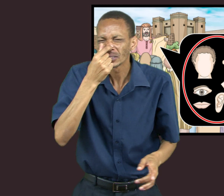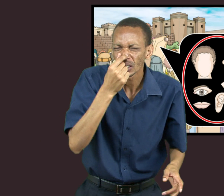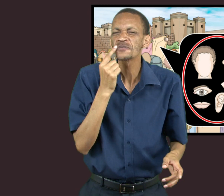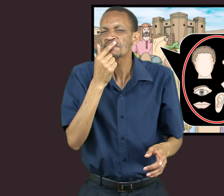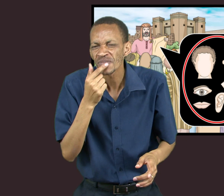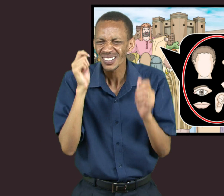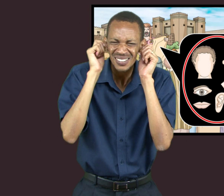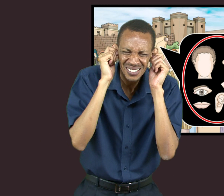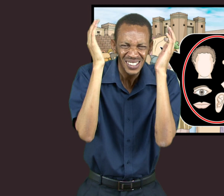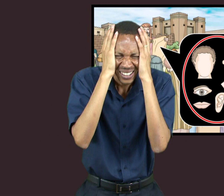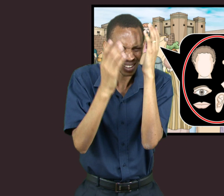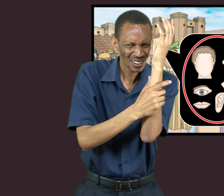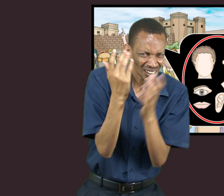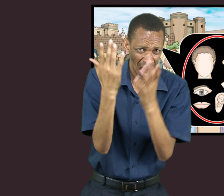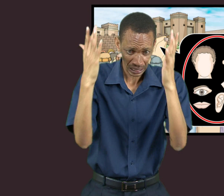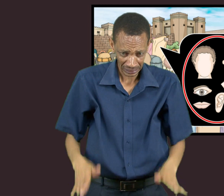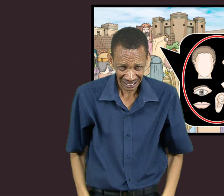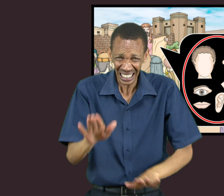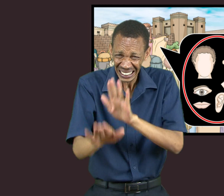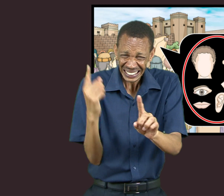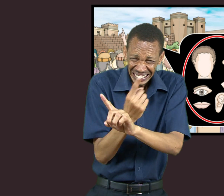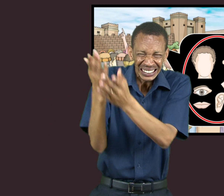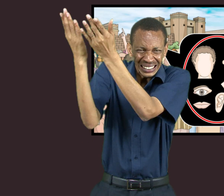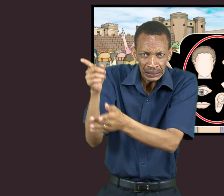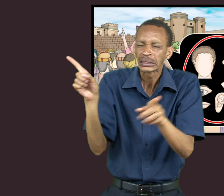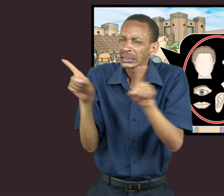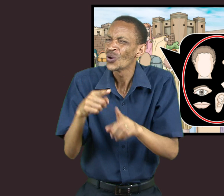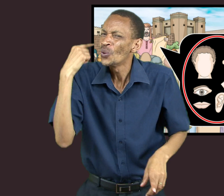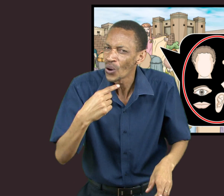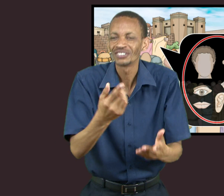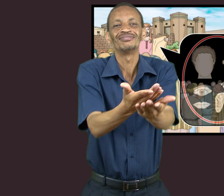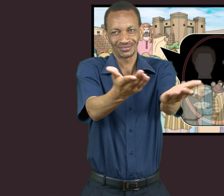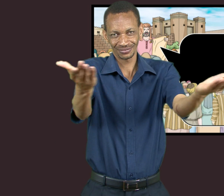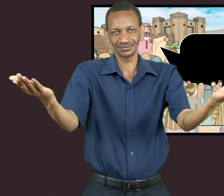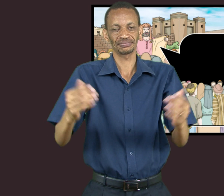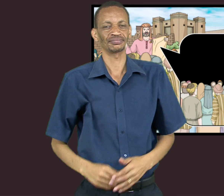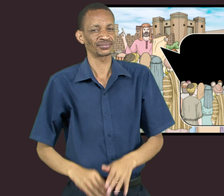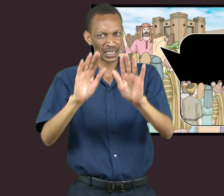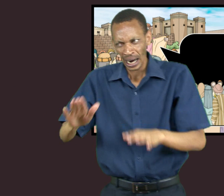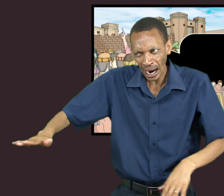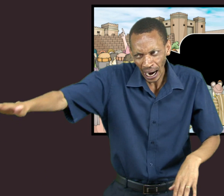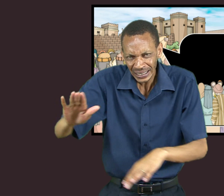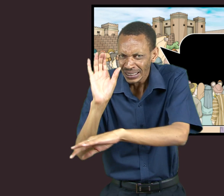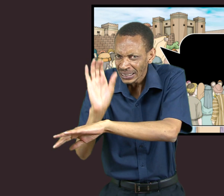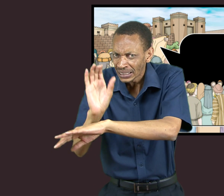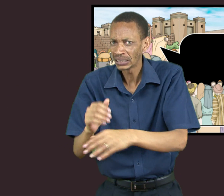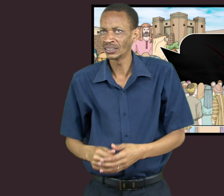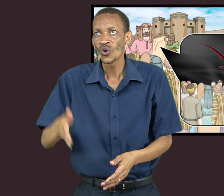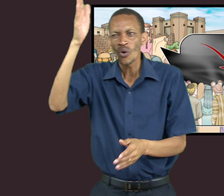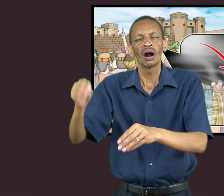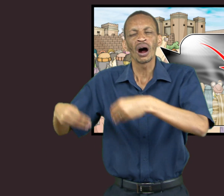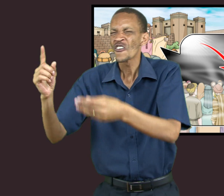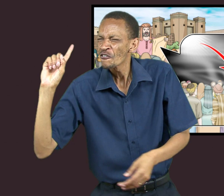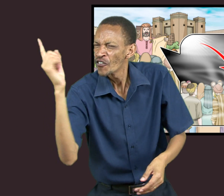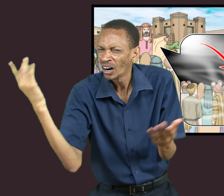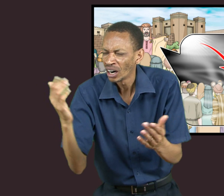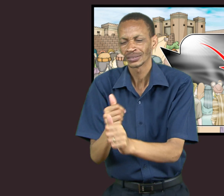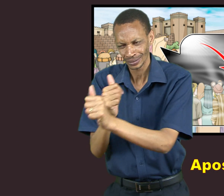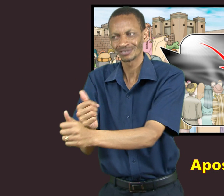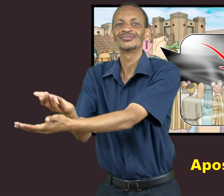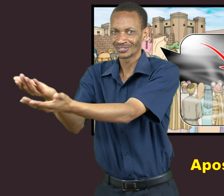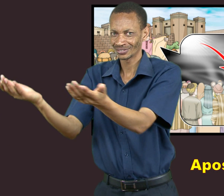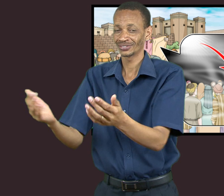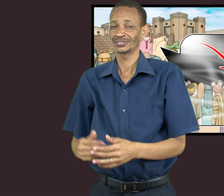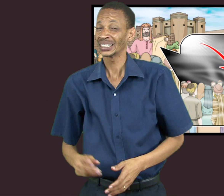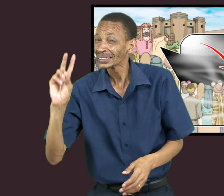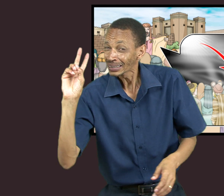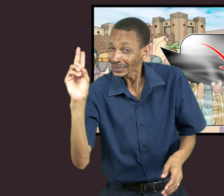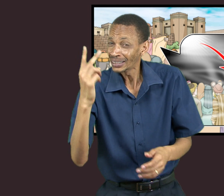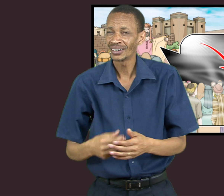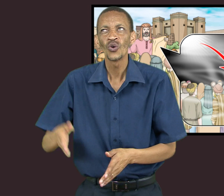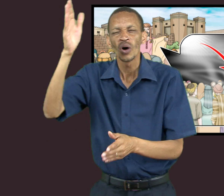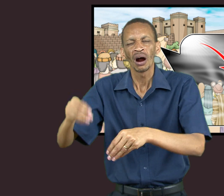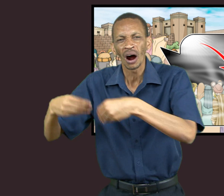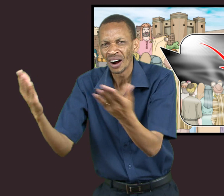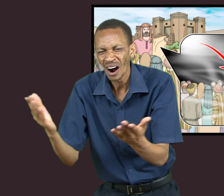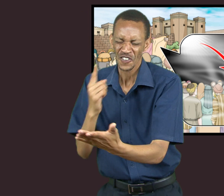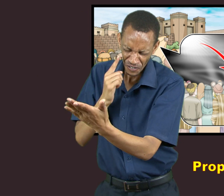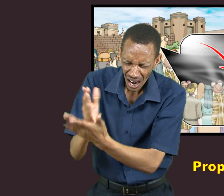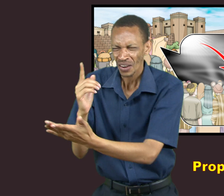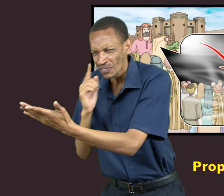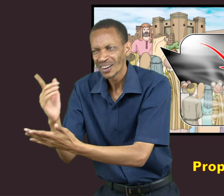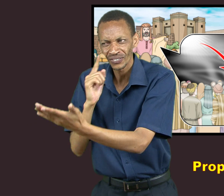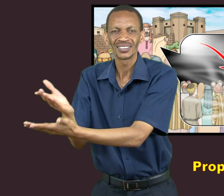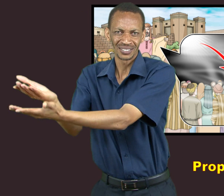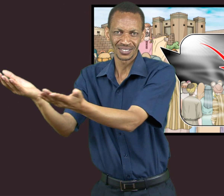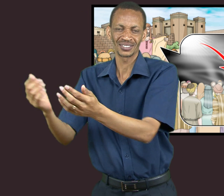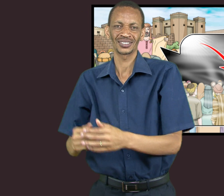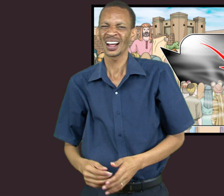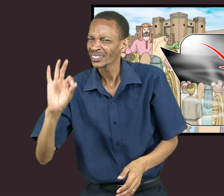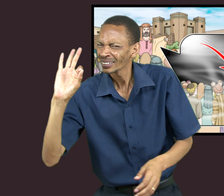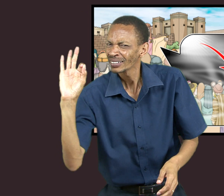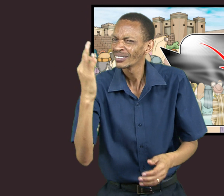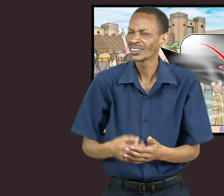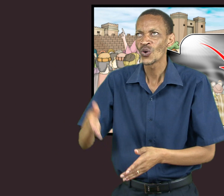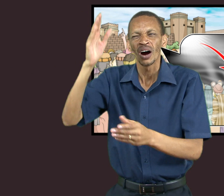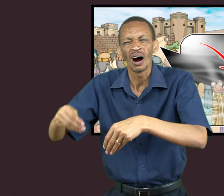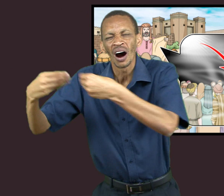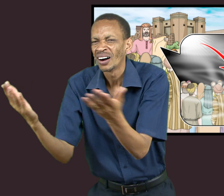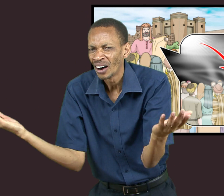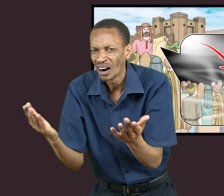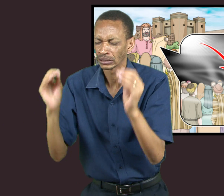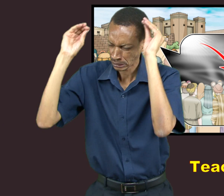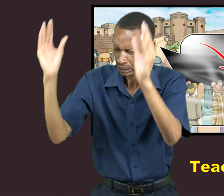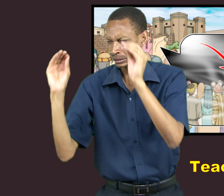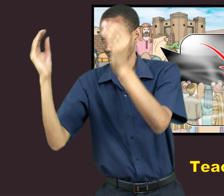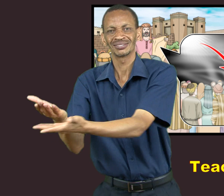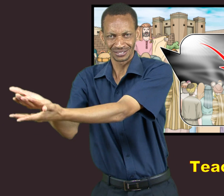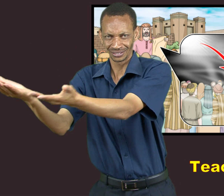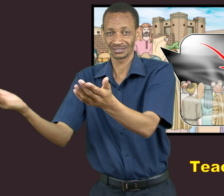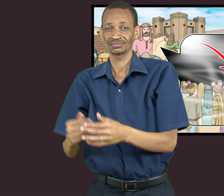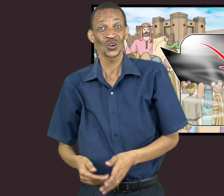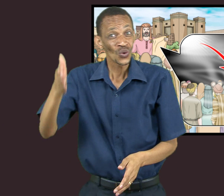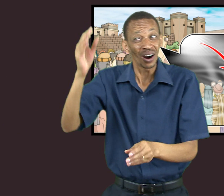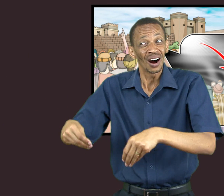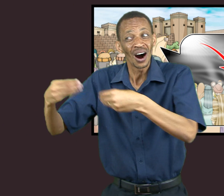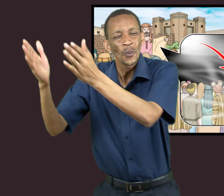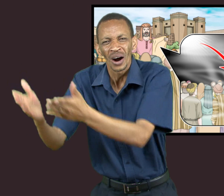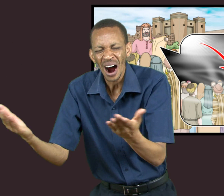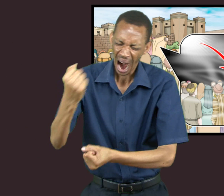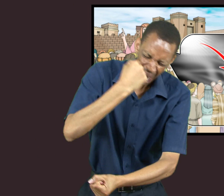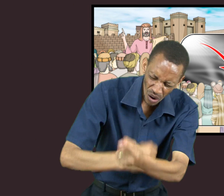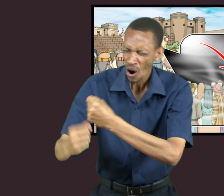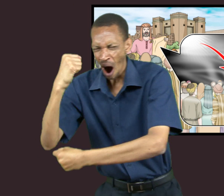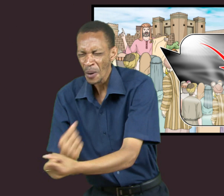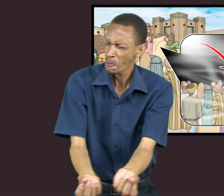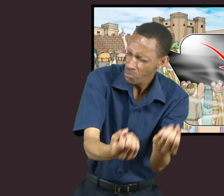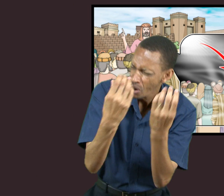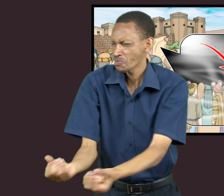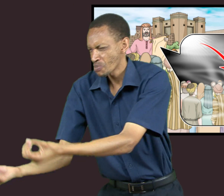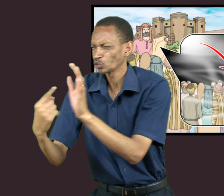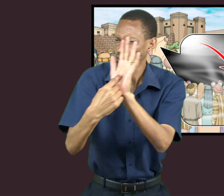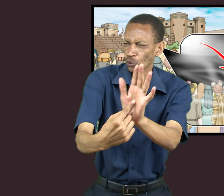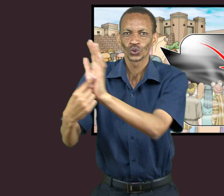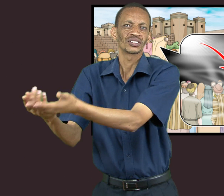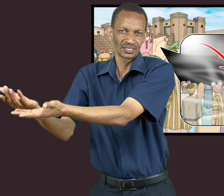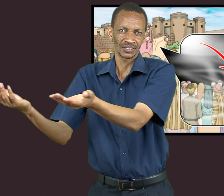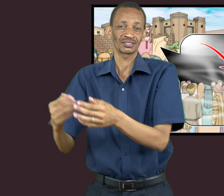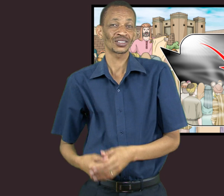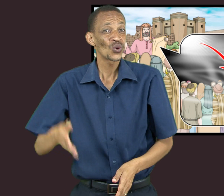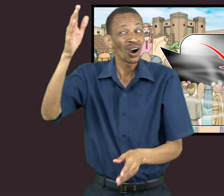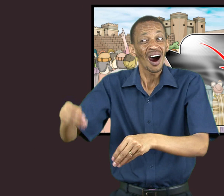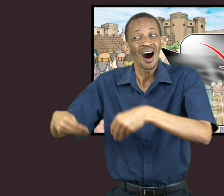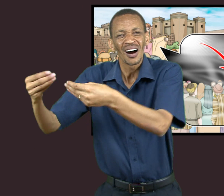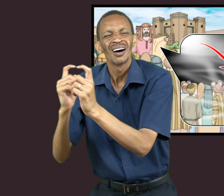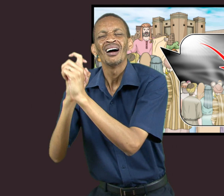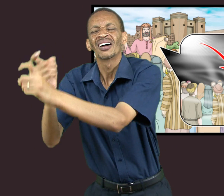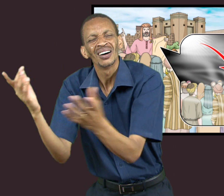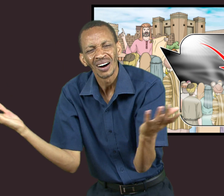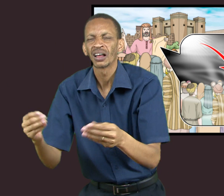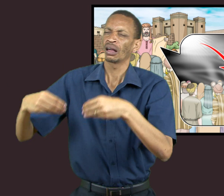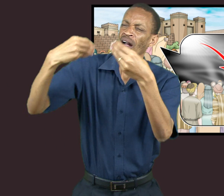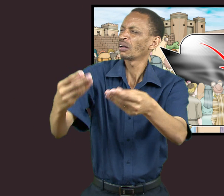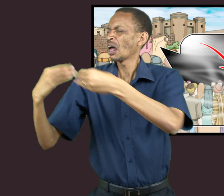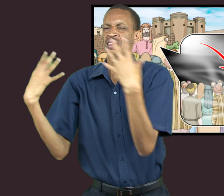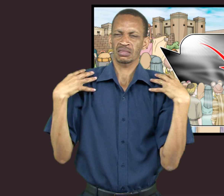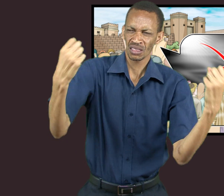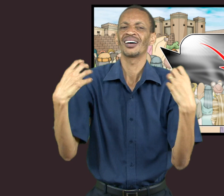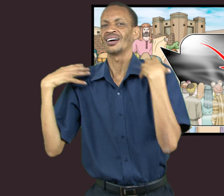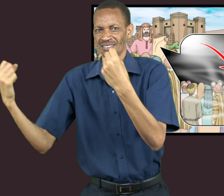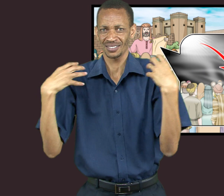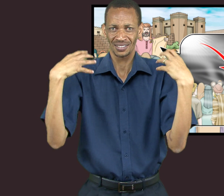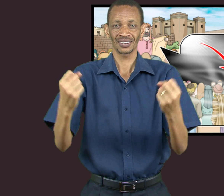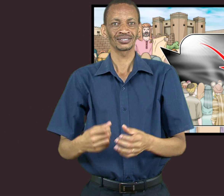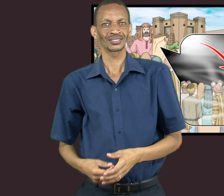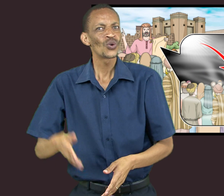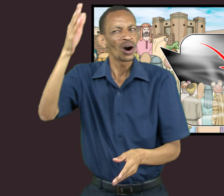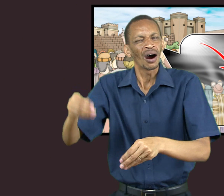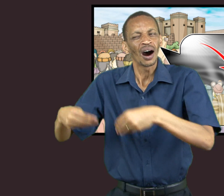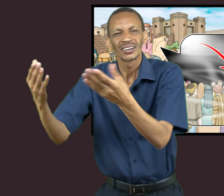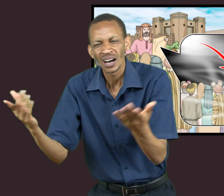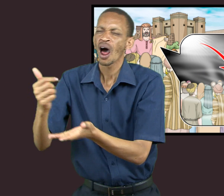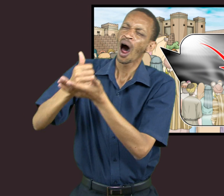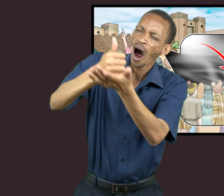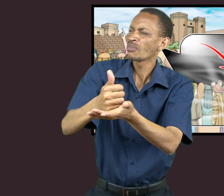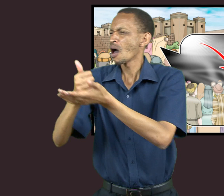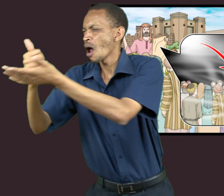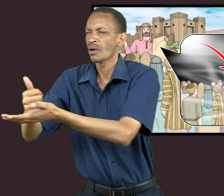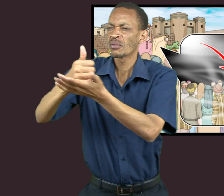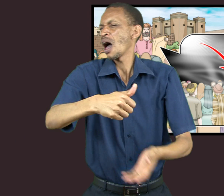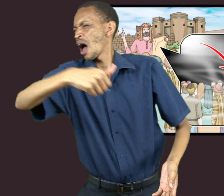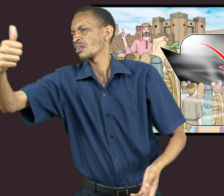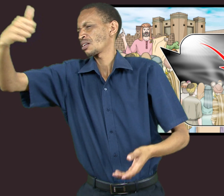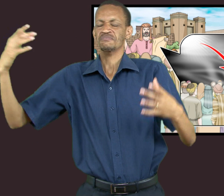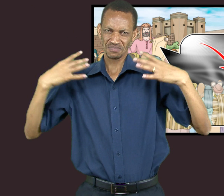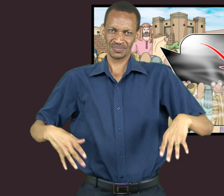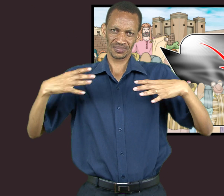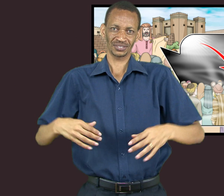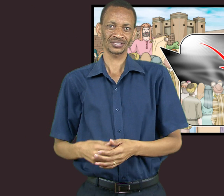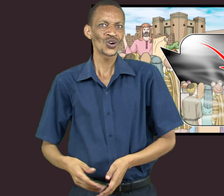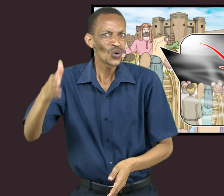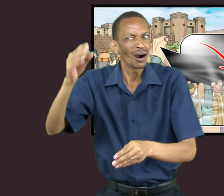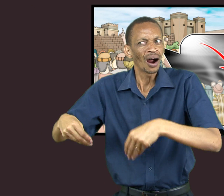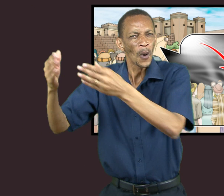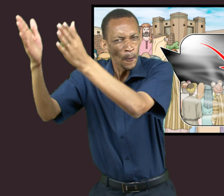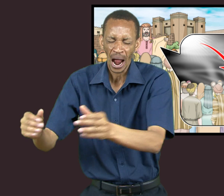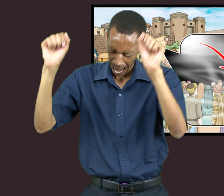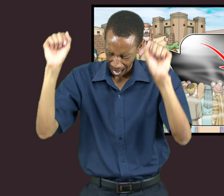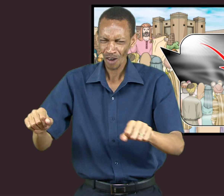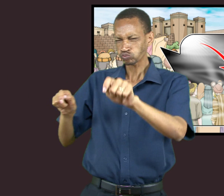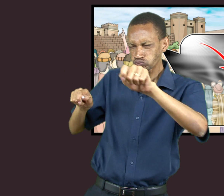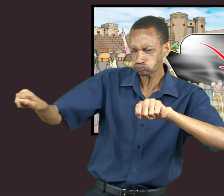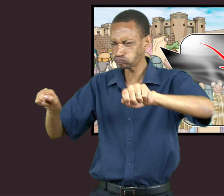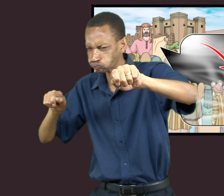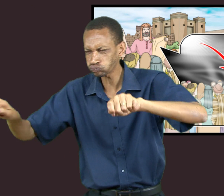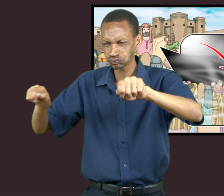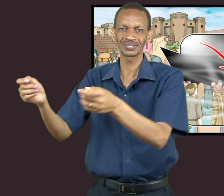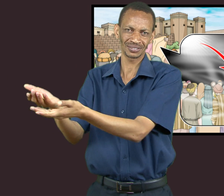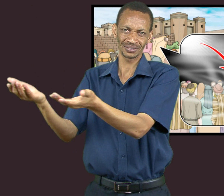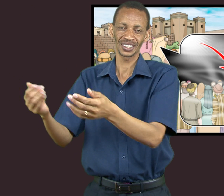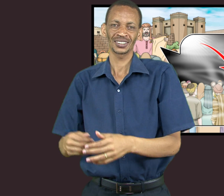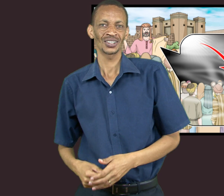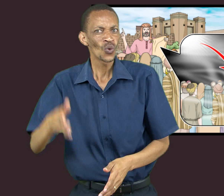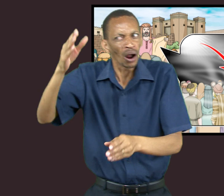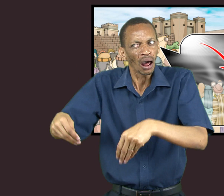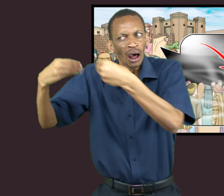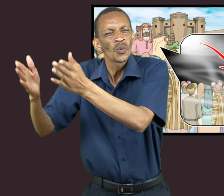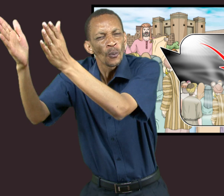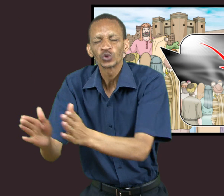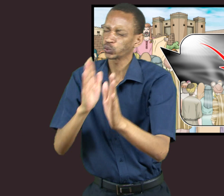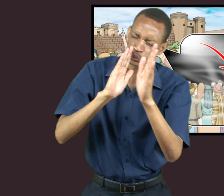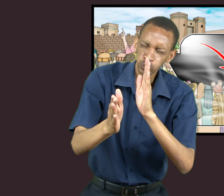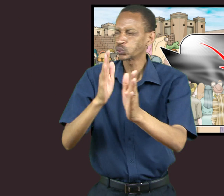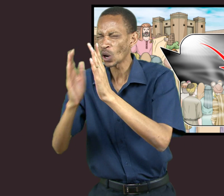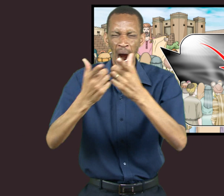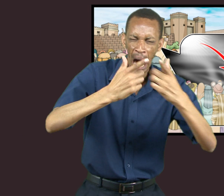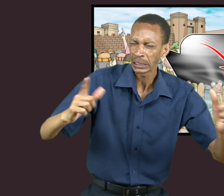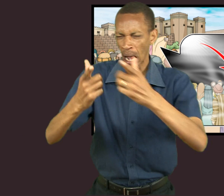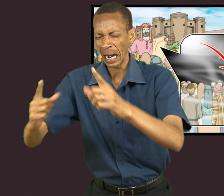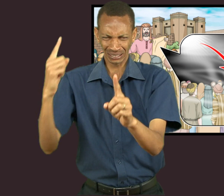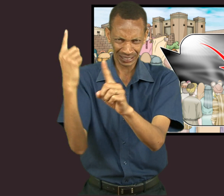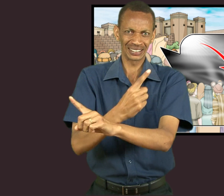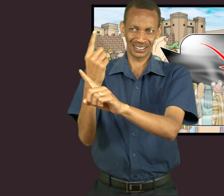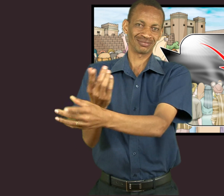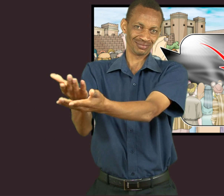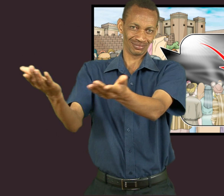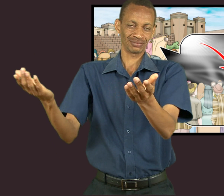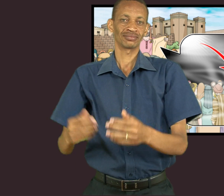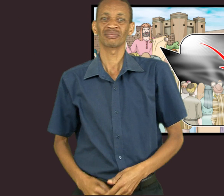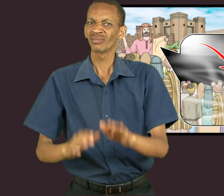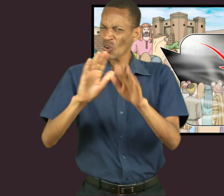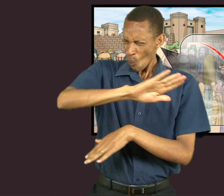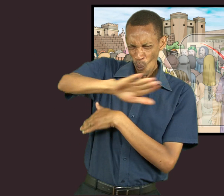And in the church God has appointed first of all apostles, second prophets, third teachers, then workers of miracles, and those with gifts of healing, helping, administration, and various tongues.